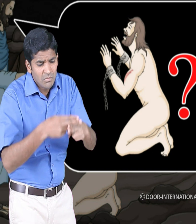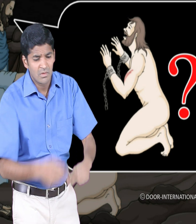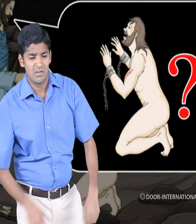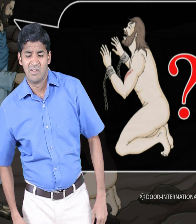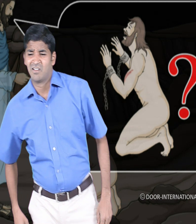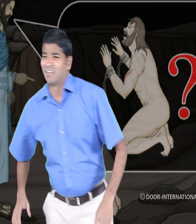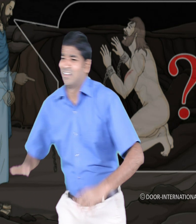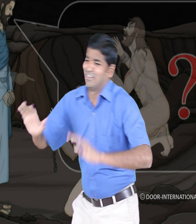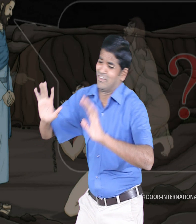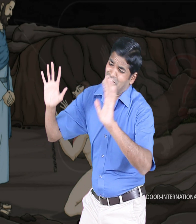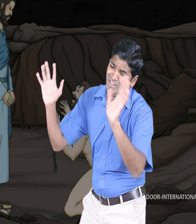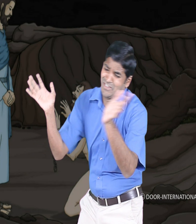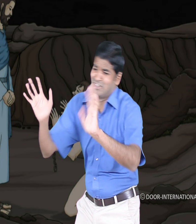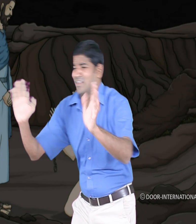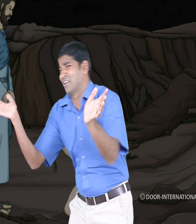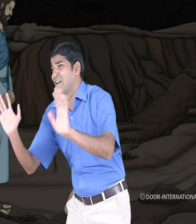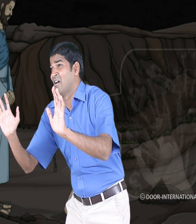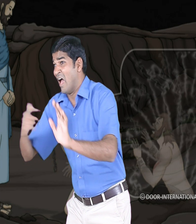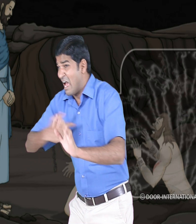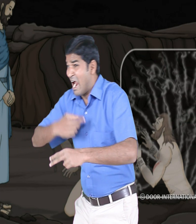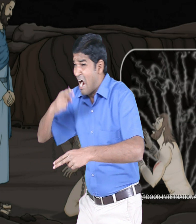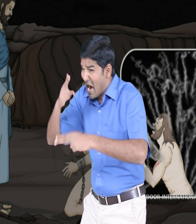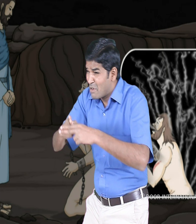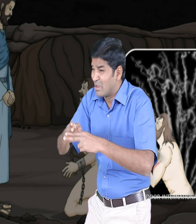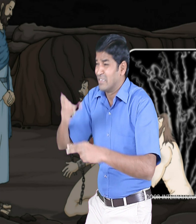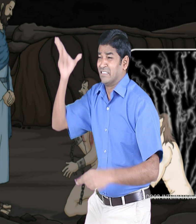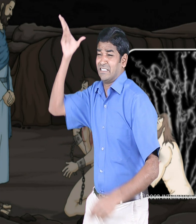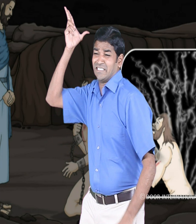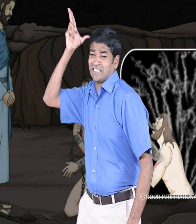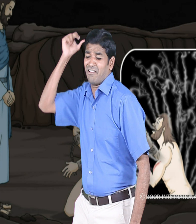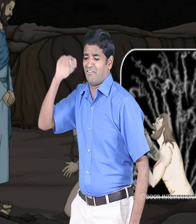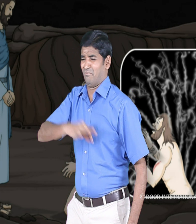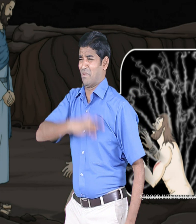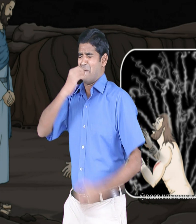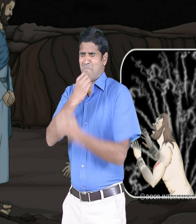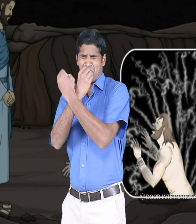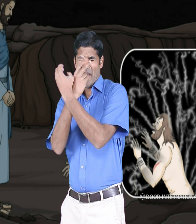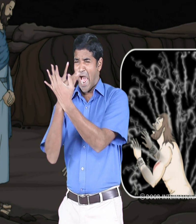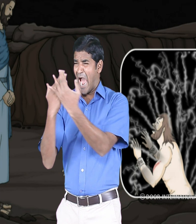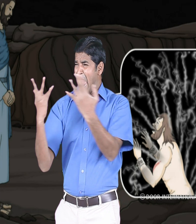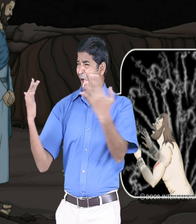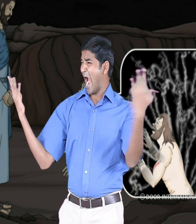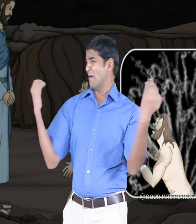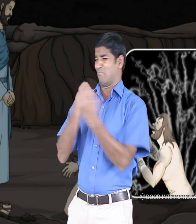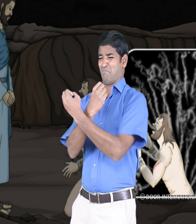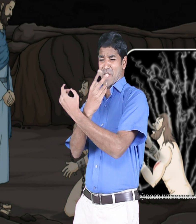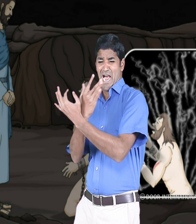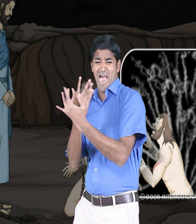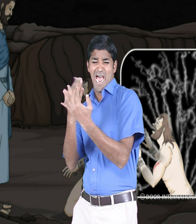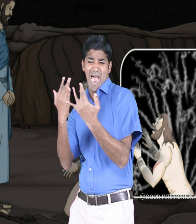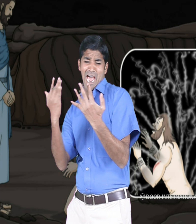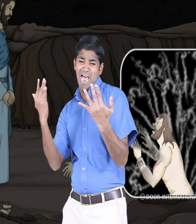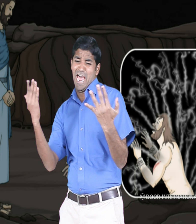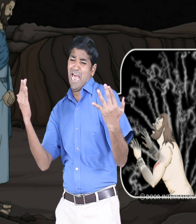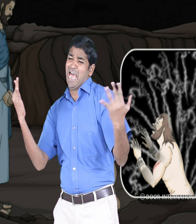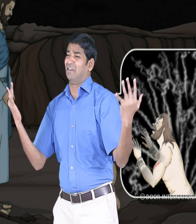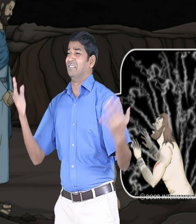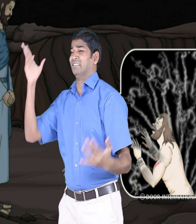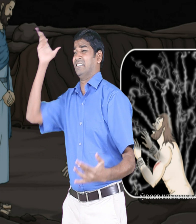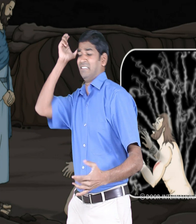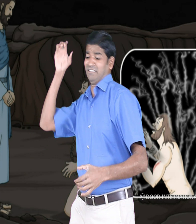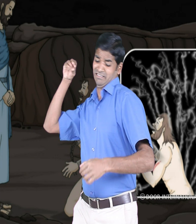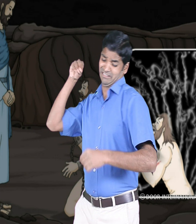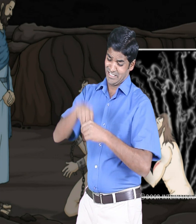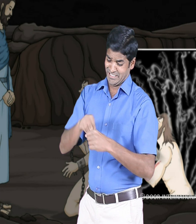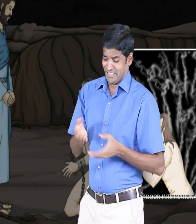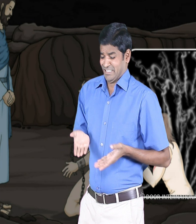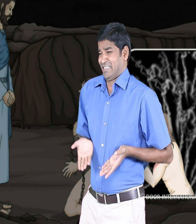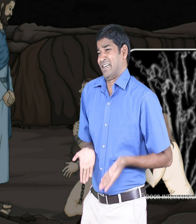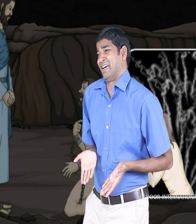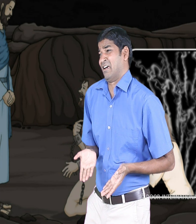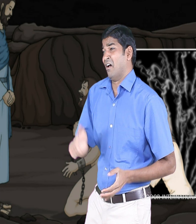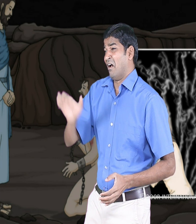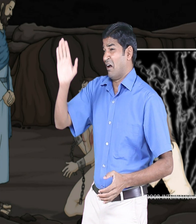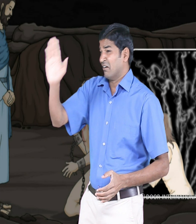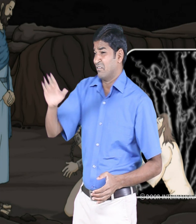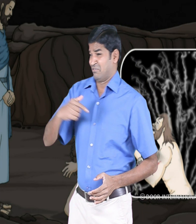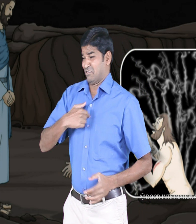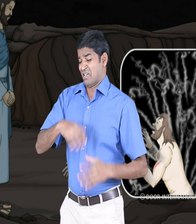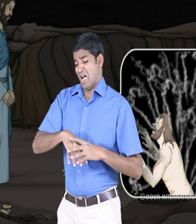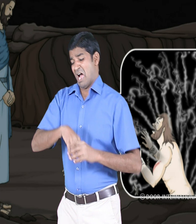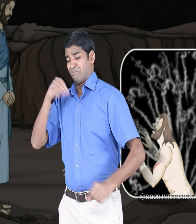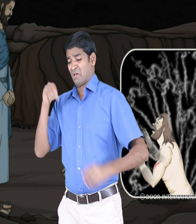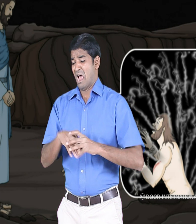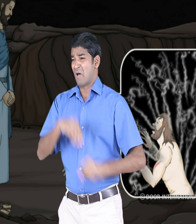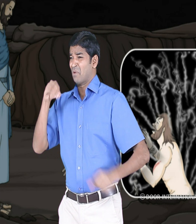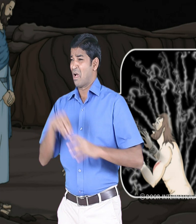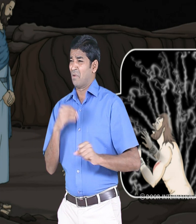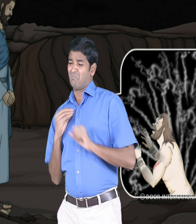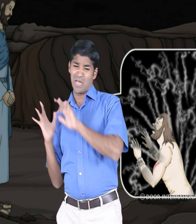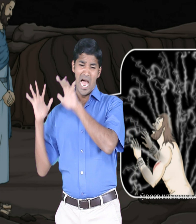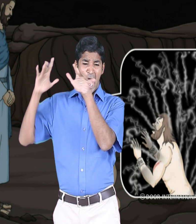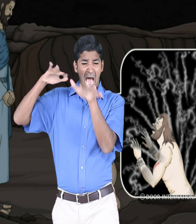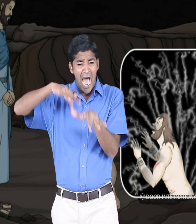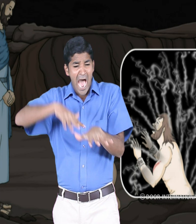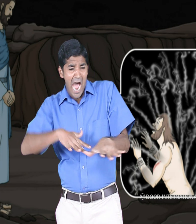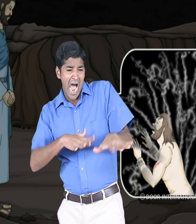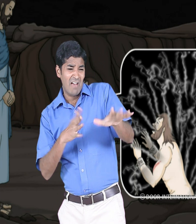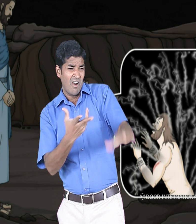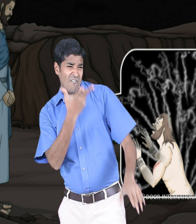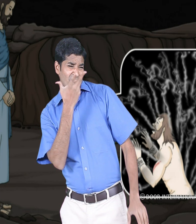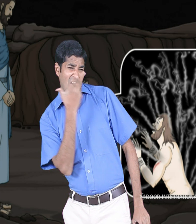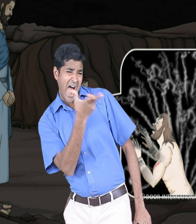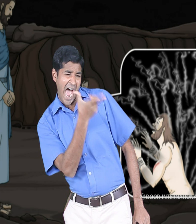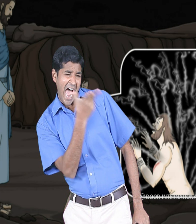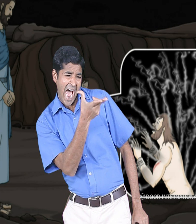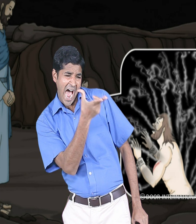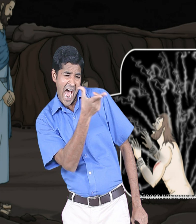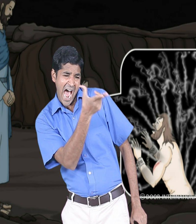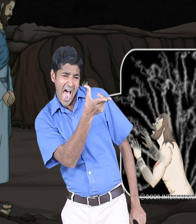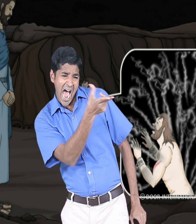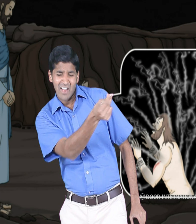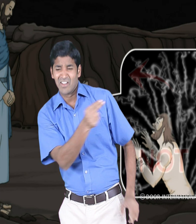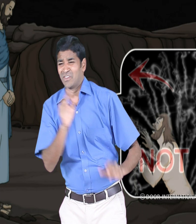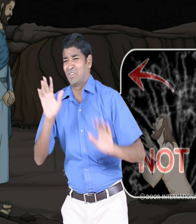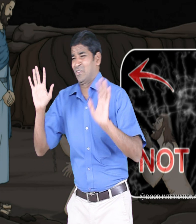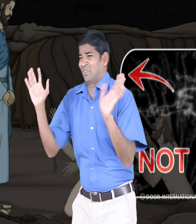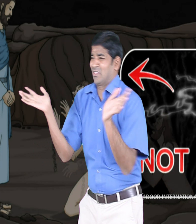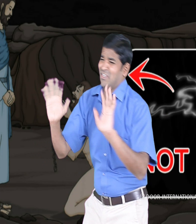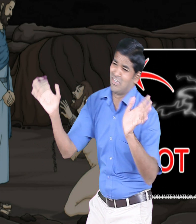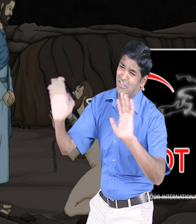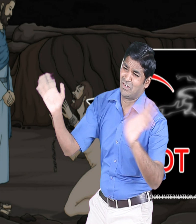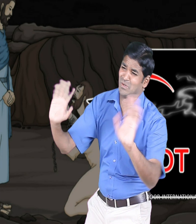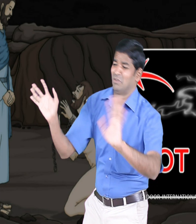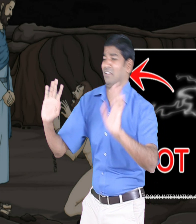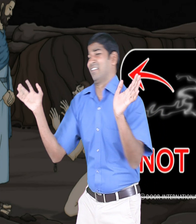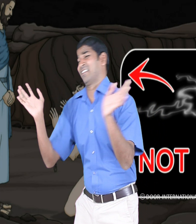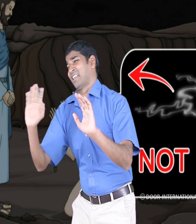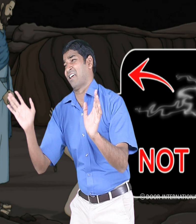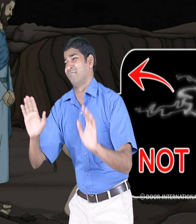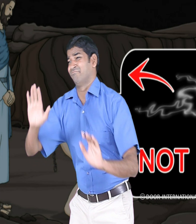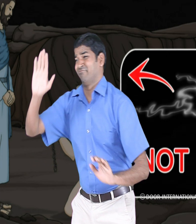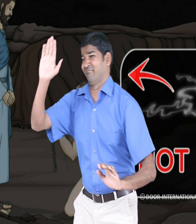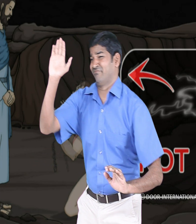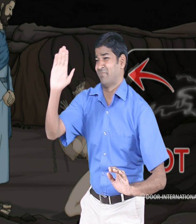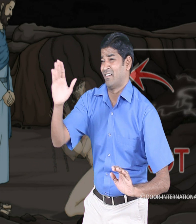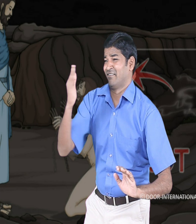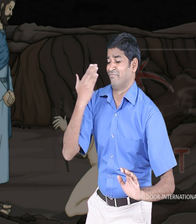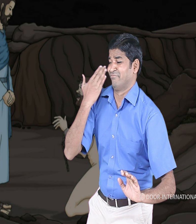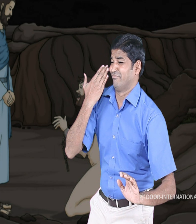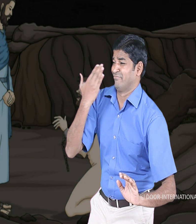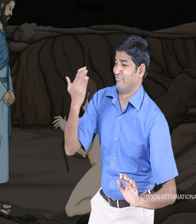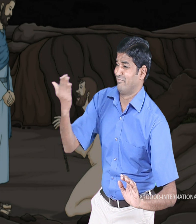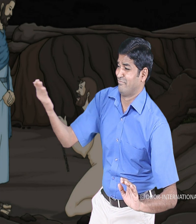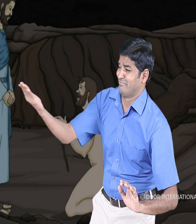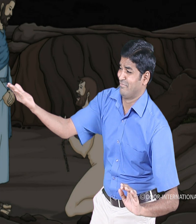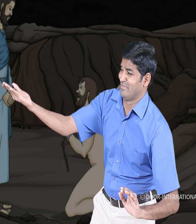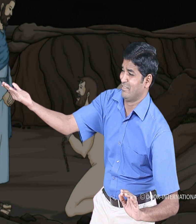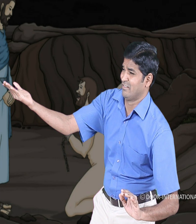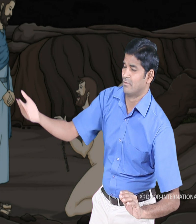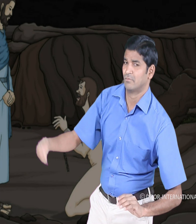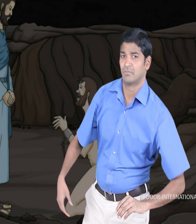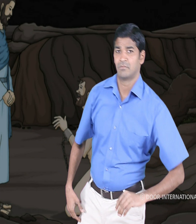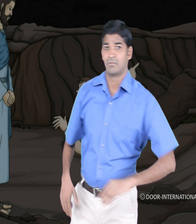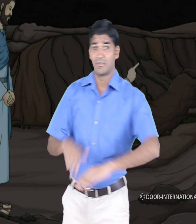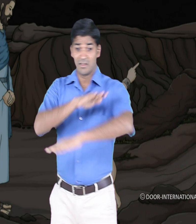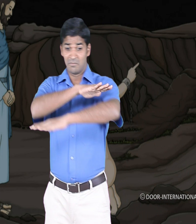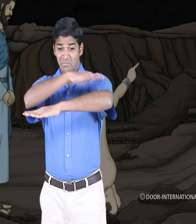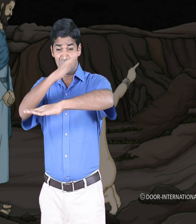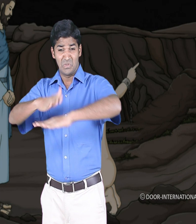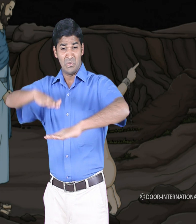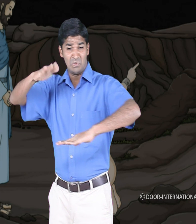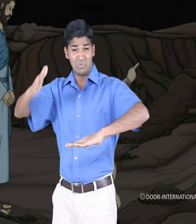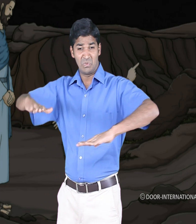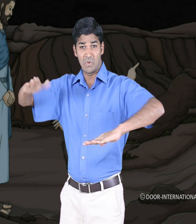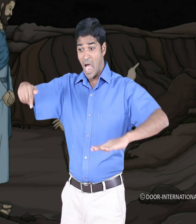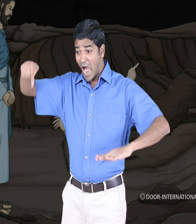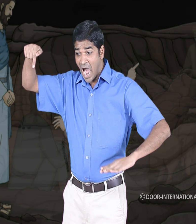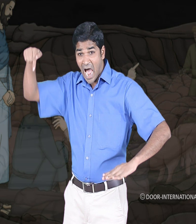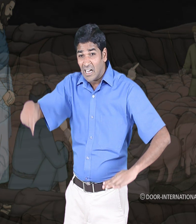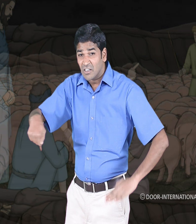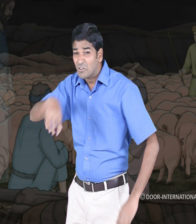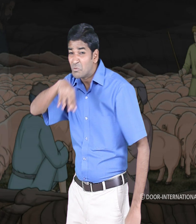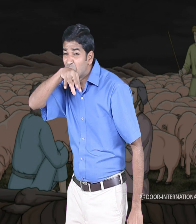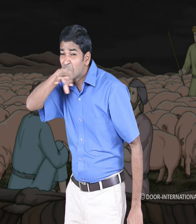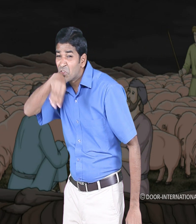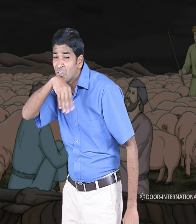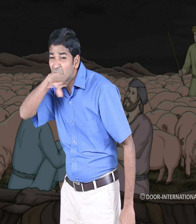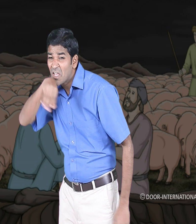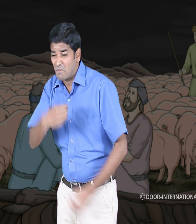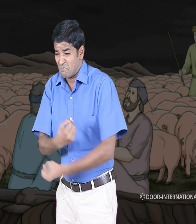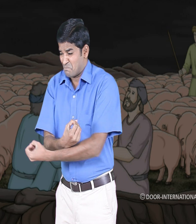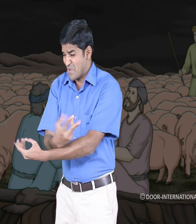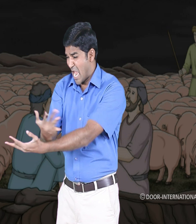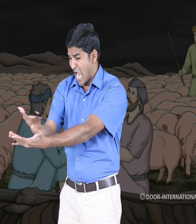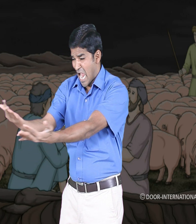“My name is Legion,” he replied, “for we are many.” And he begged Jesus repeatedly not to send them out of that region.